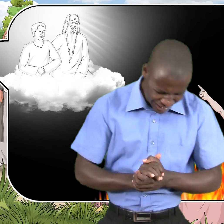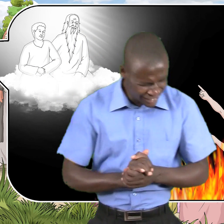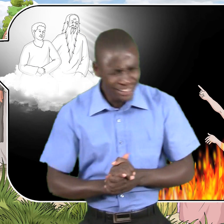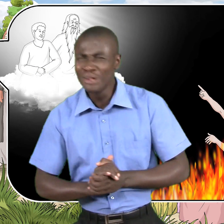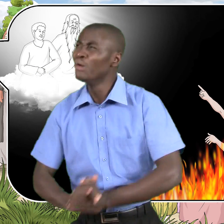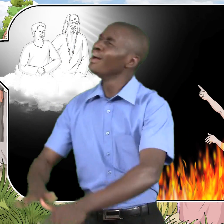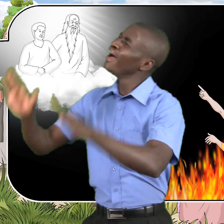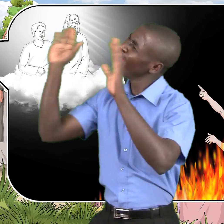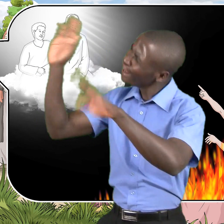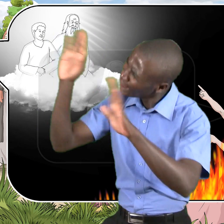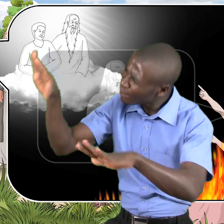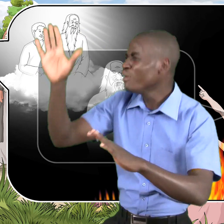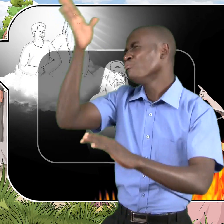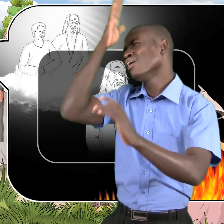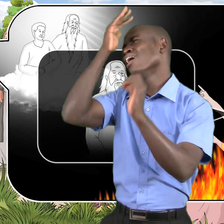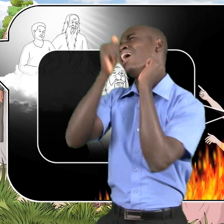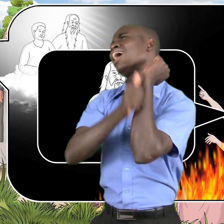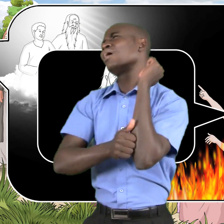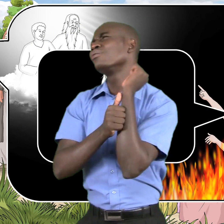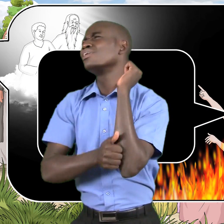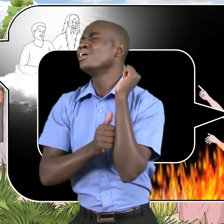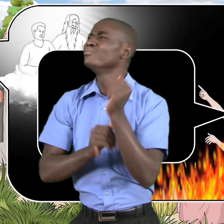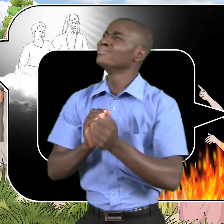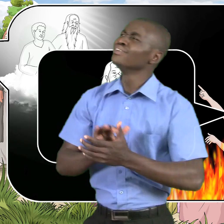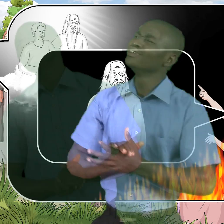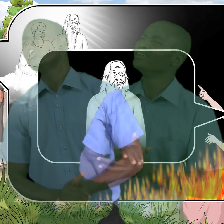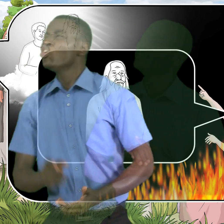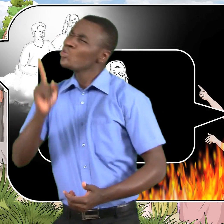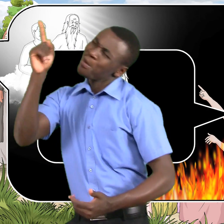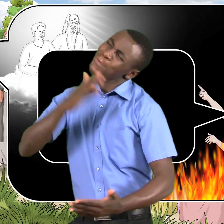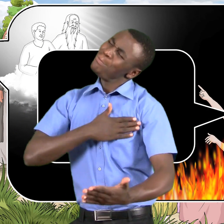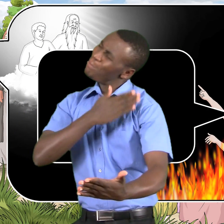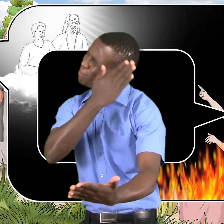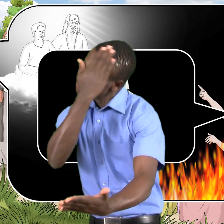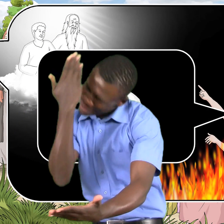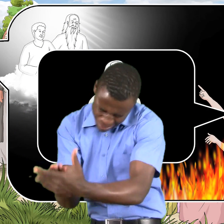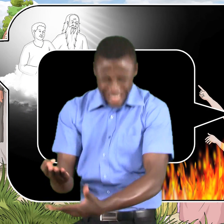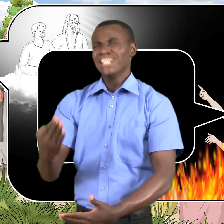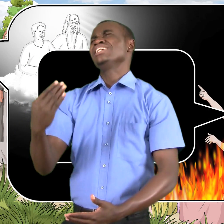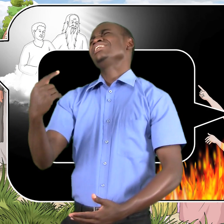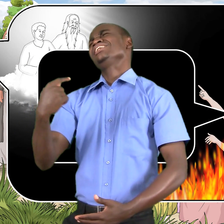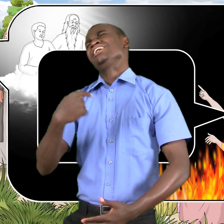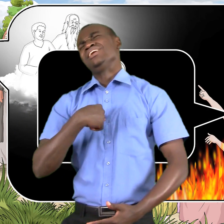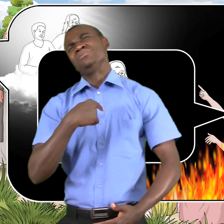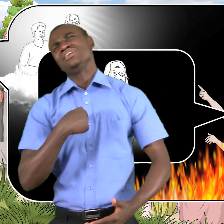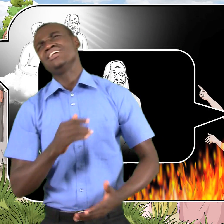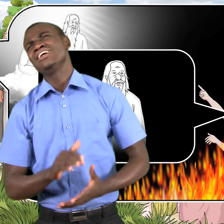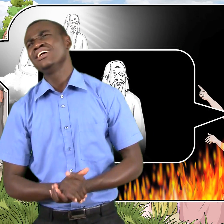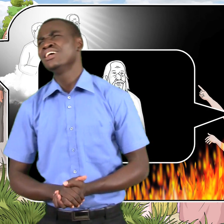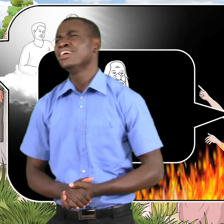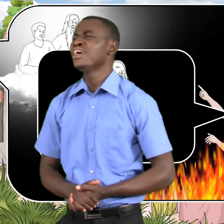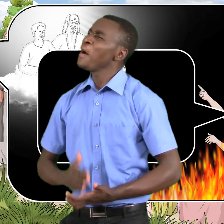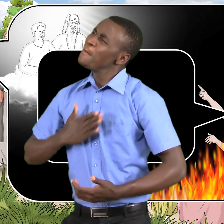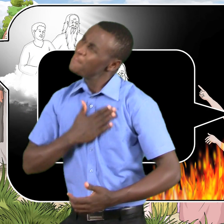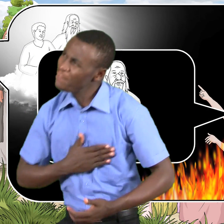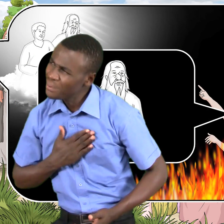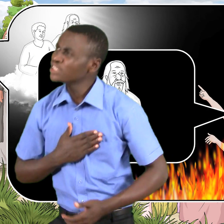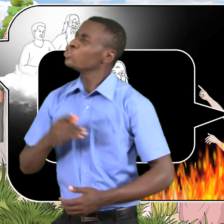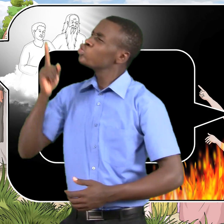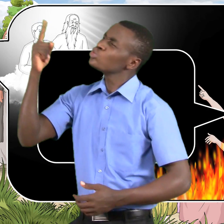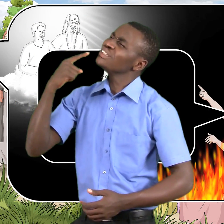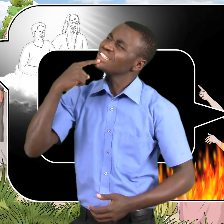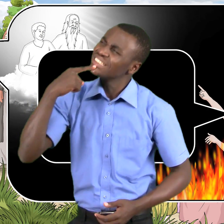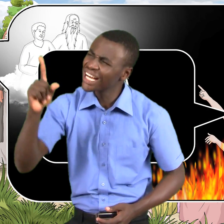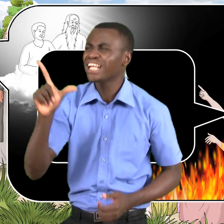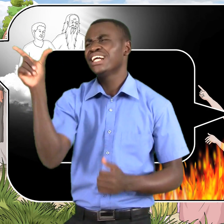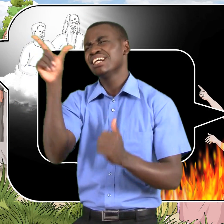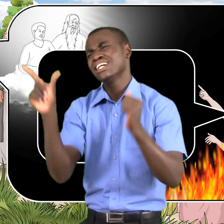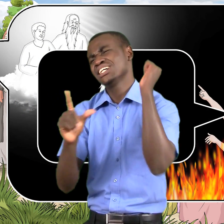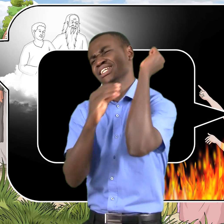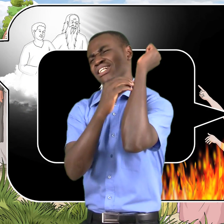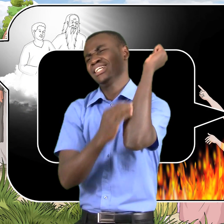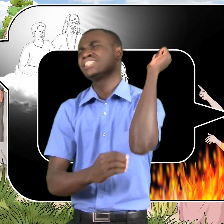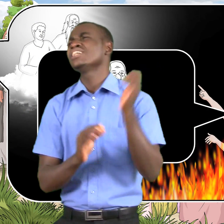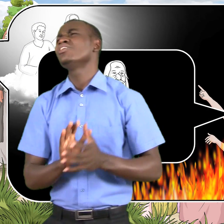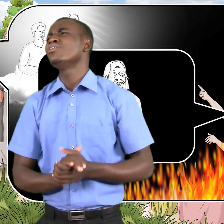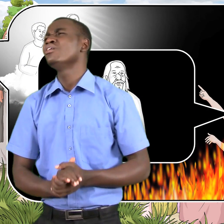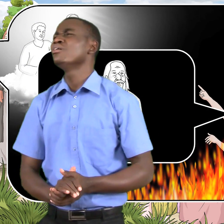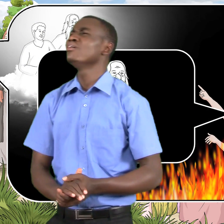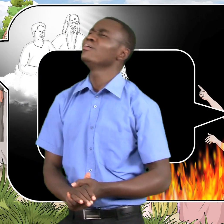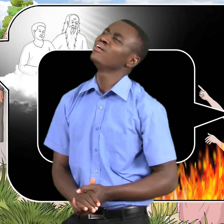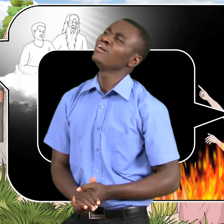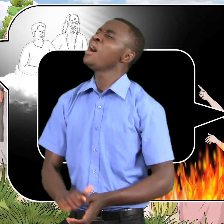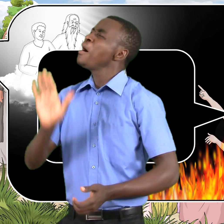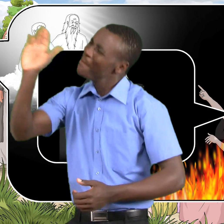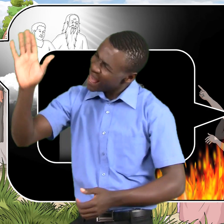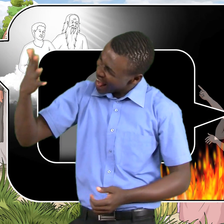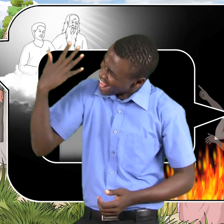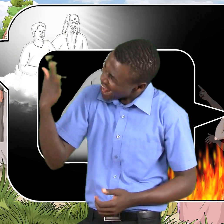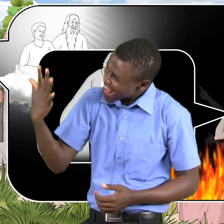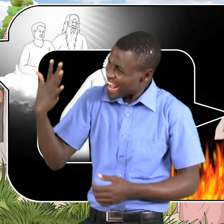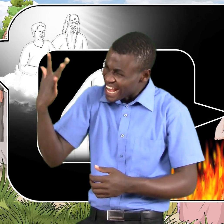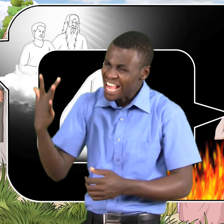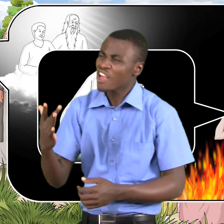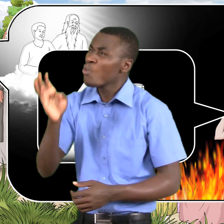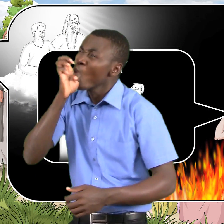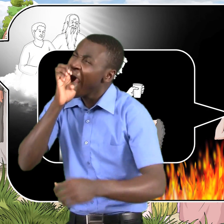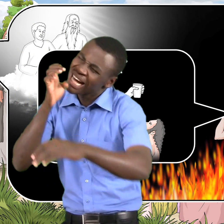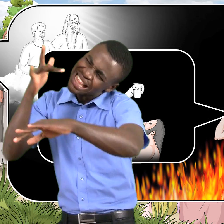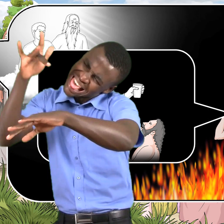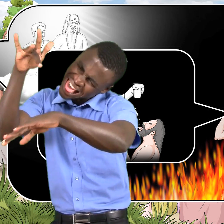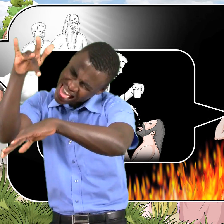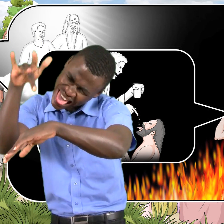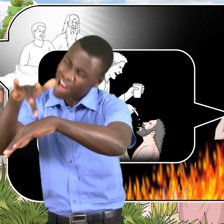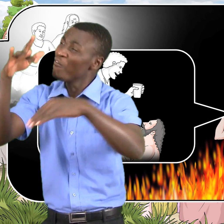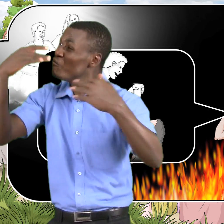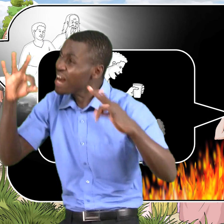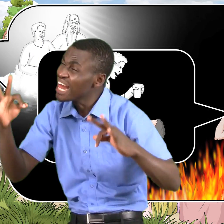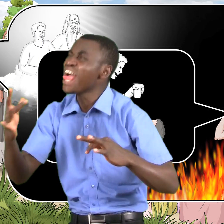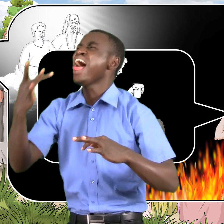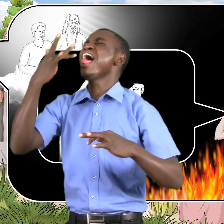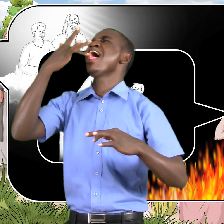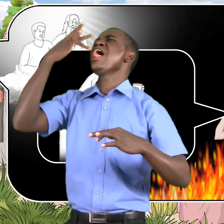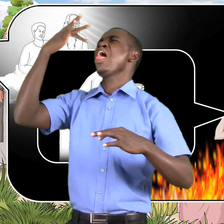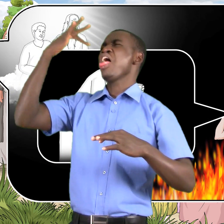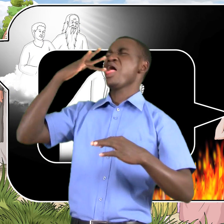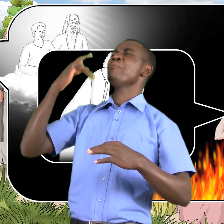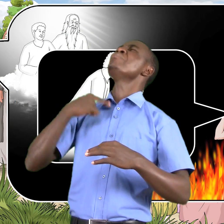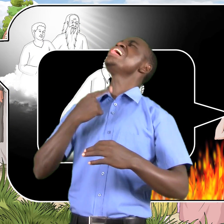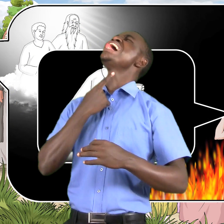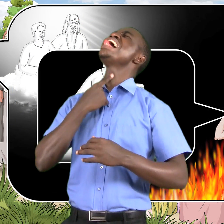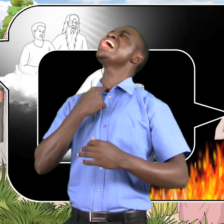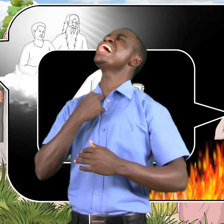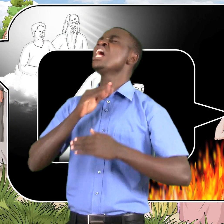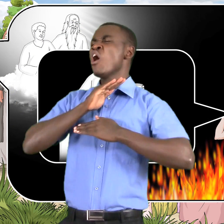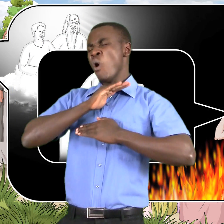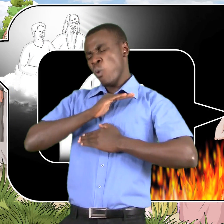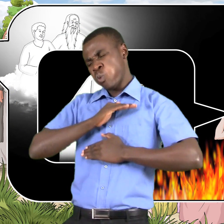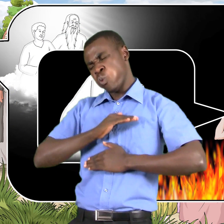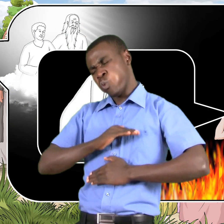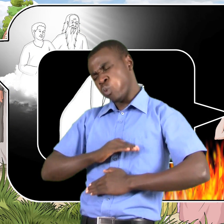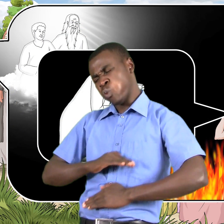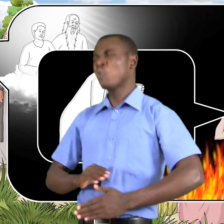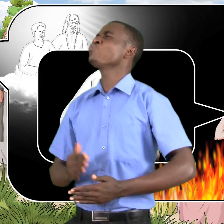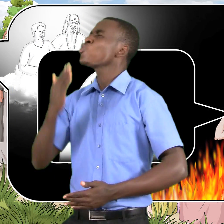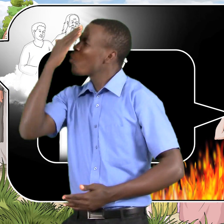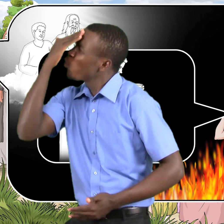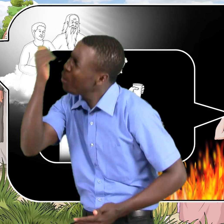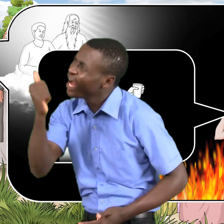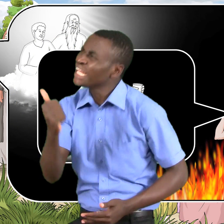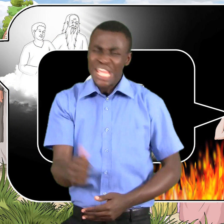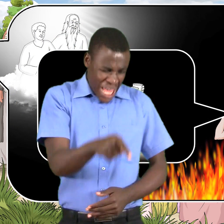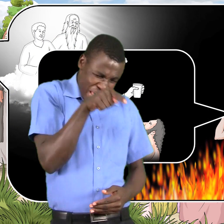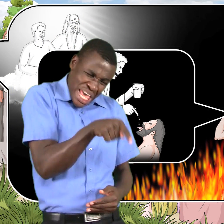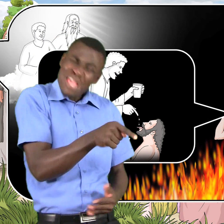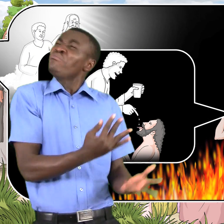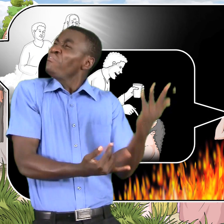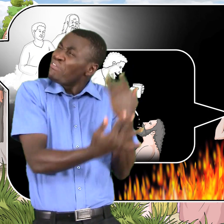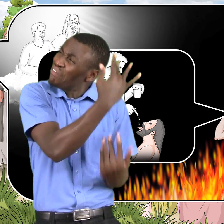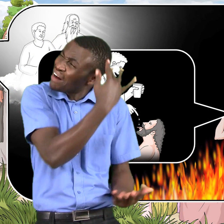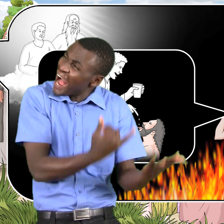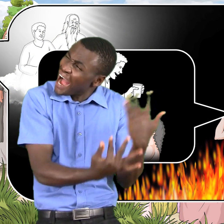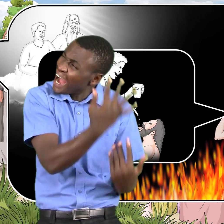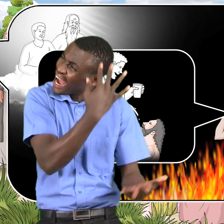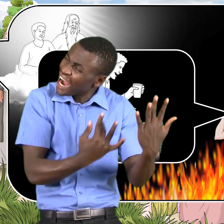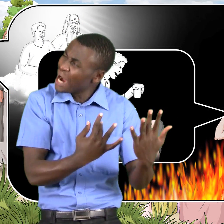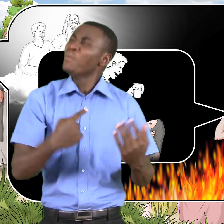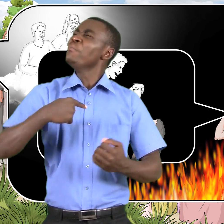So he cried out, ‘Father Abraham, have mercy on me and send Lazarus to dip the tip of his finger in water and cool my tongue.